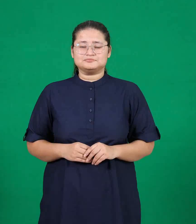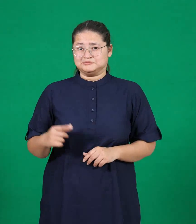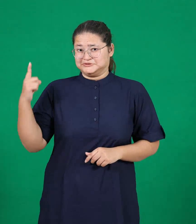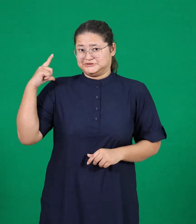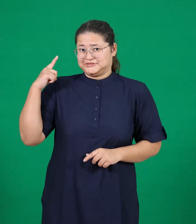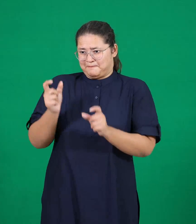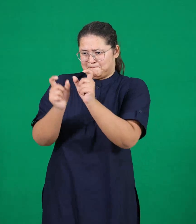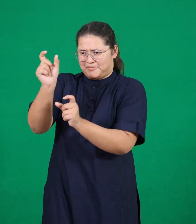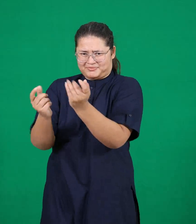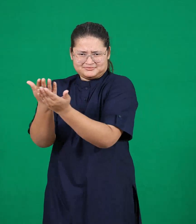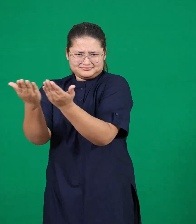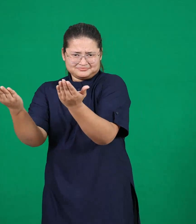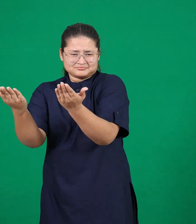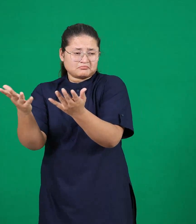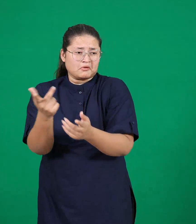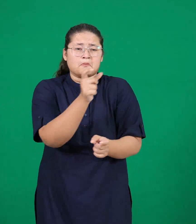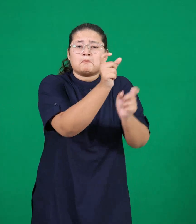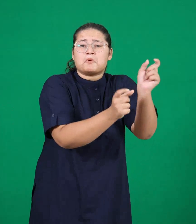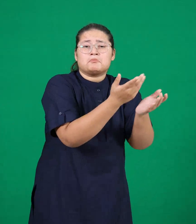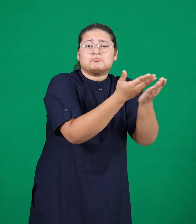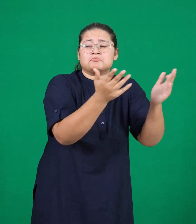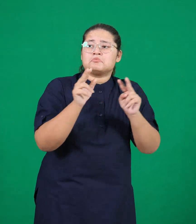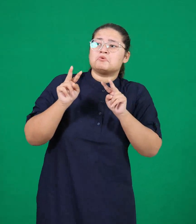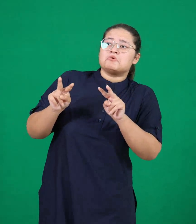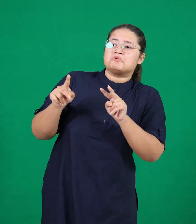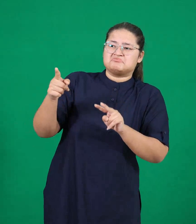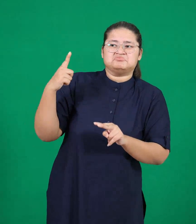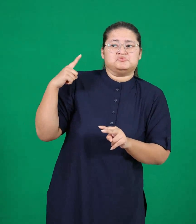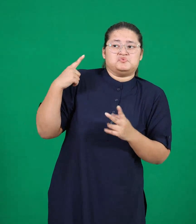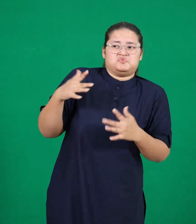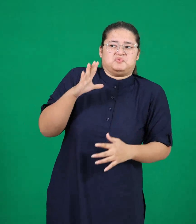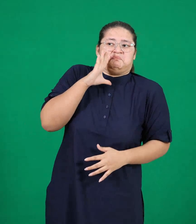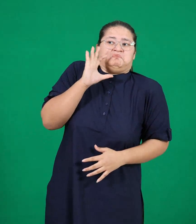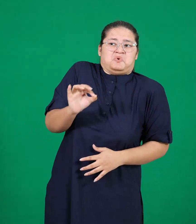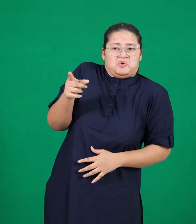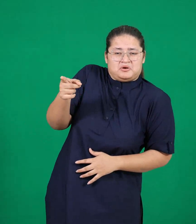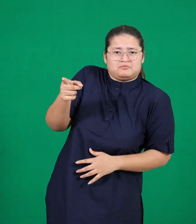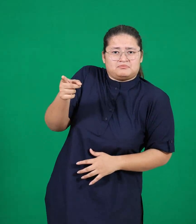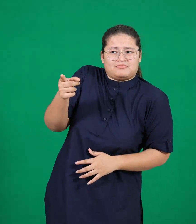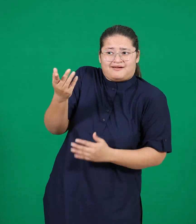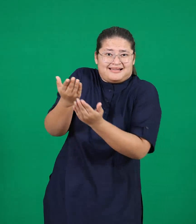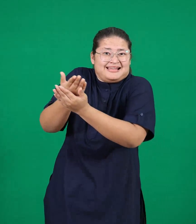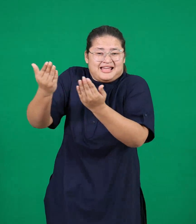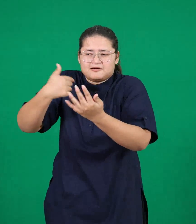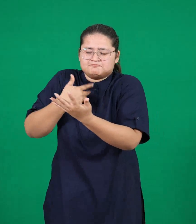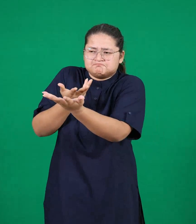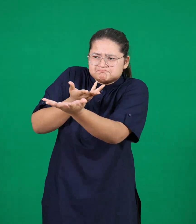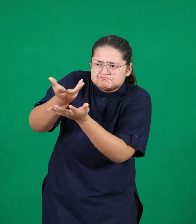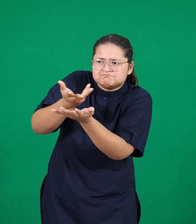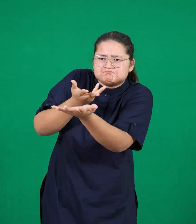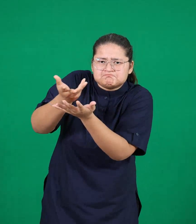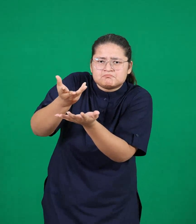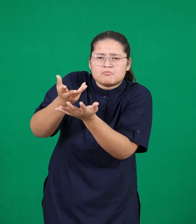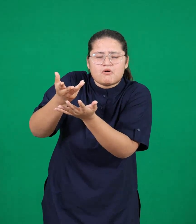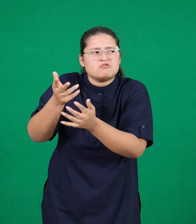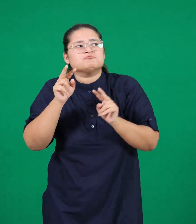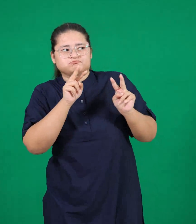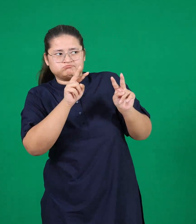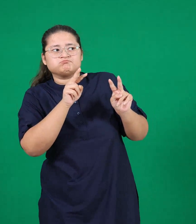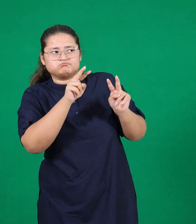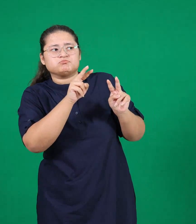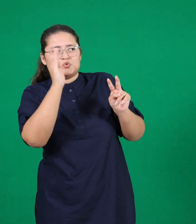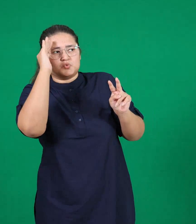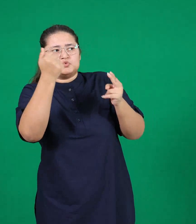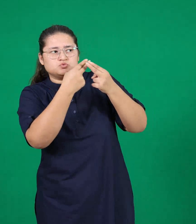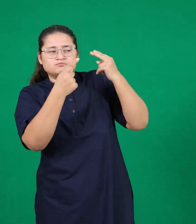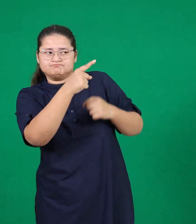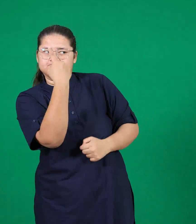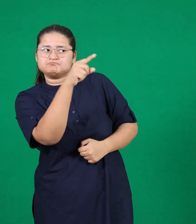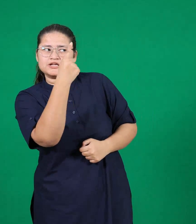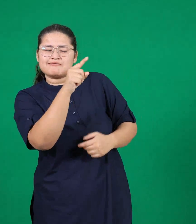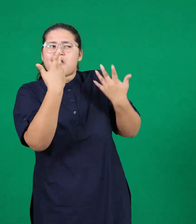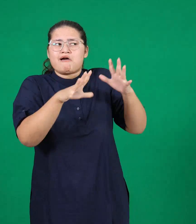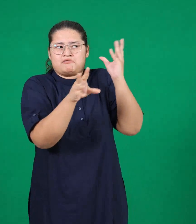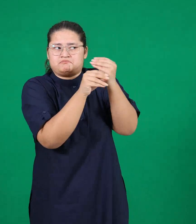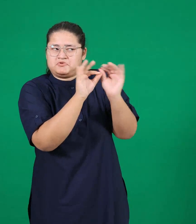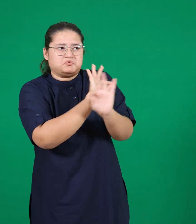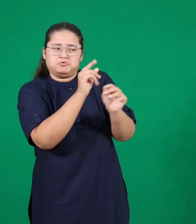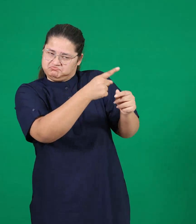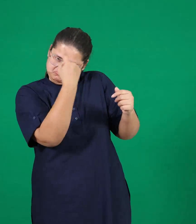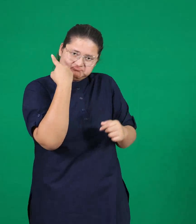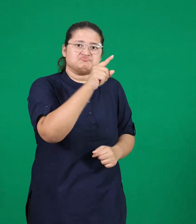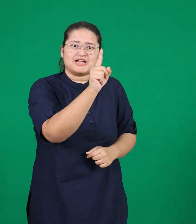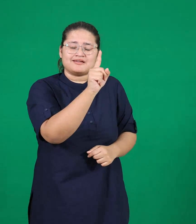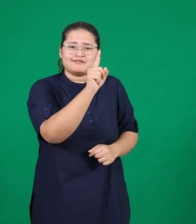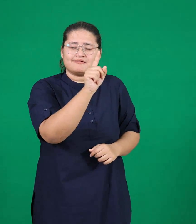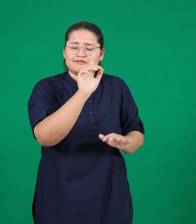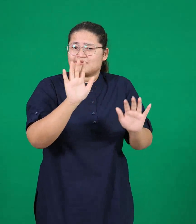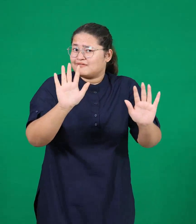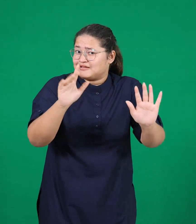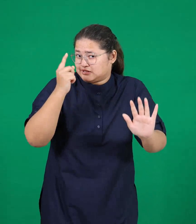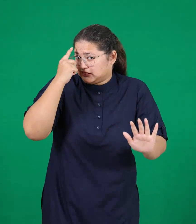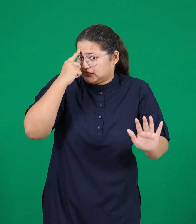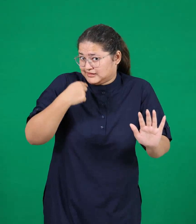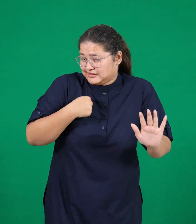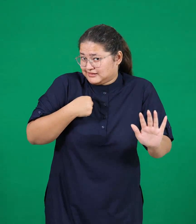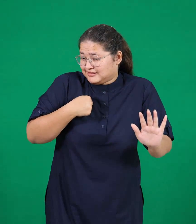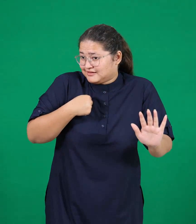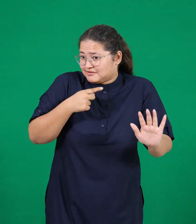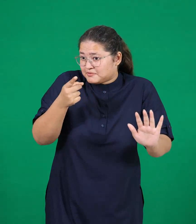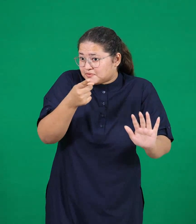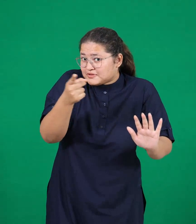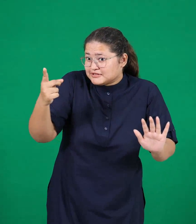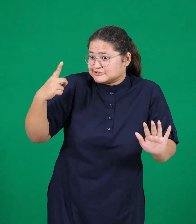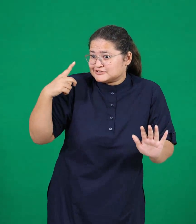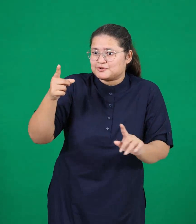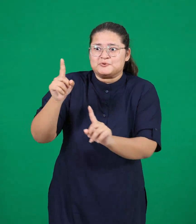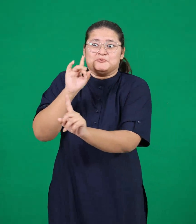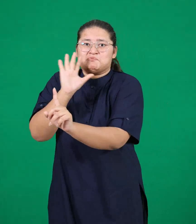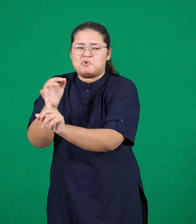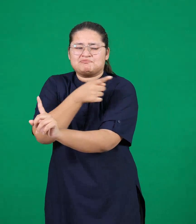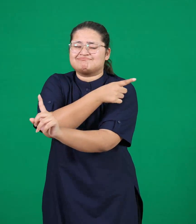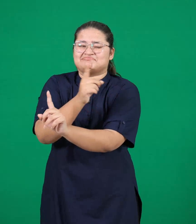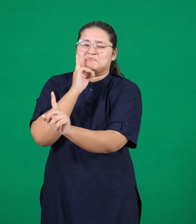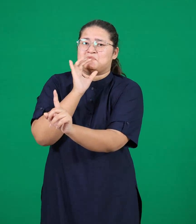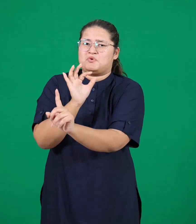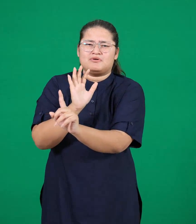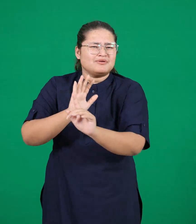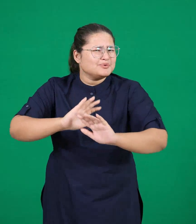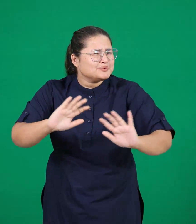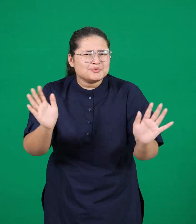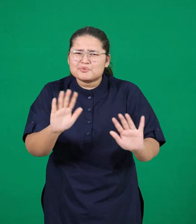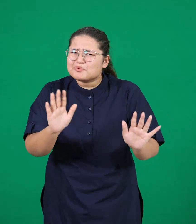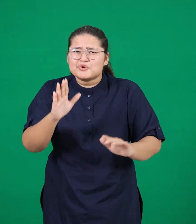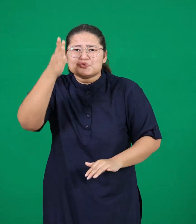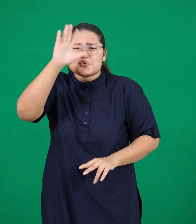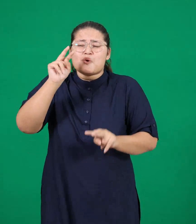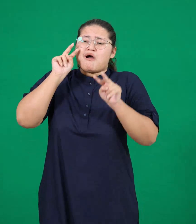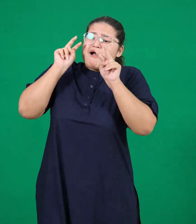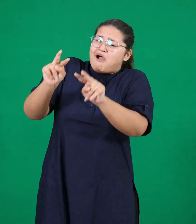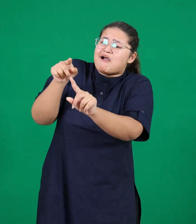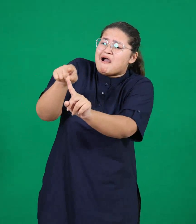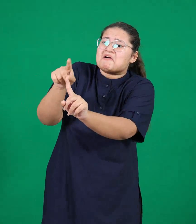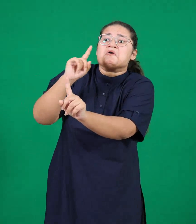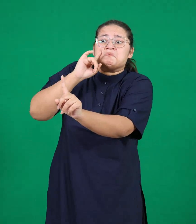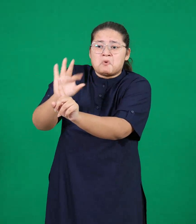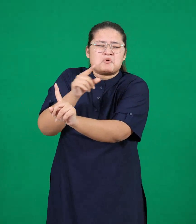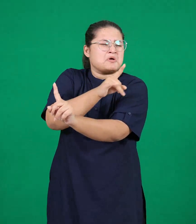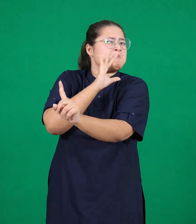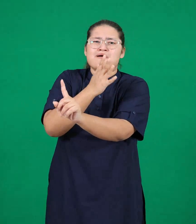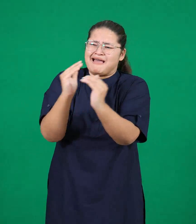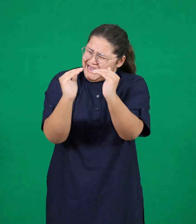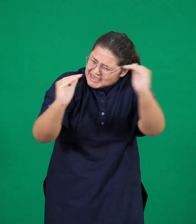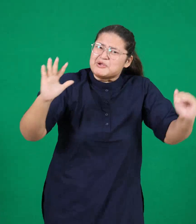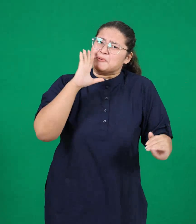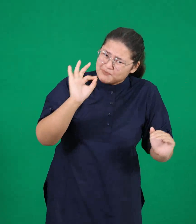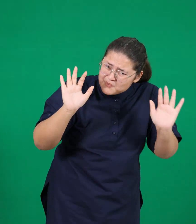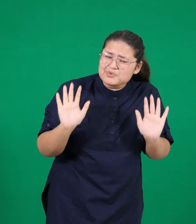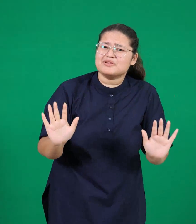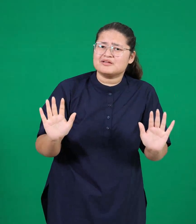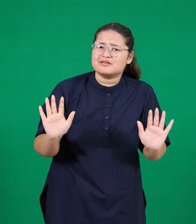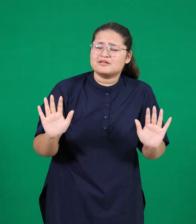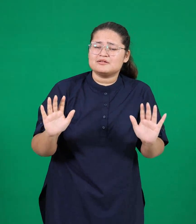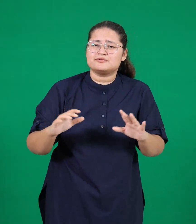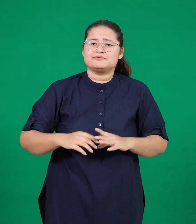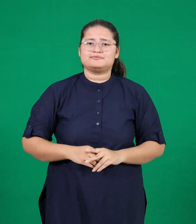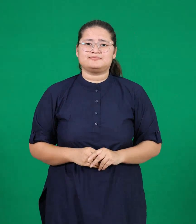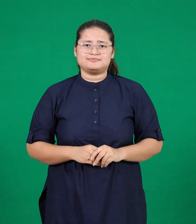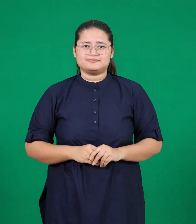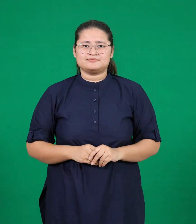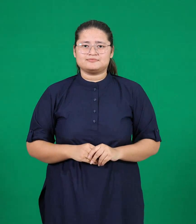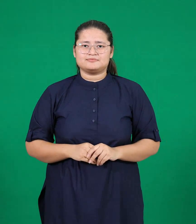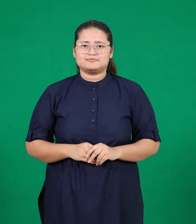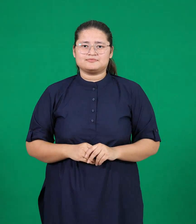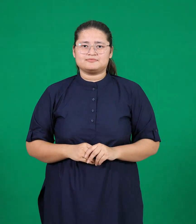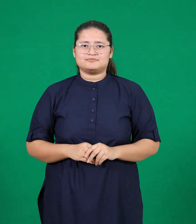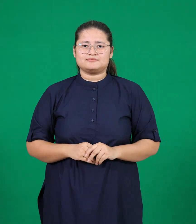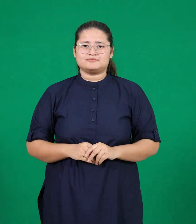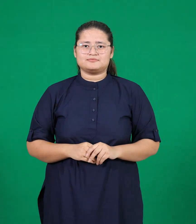But as for the highly esteemed- whatever they were makes no difference to me; God does not show favoritism - those leaders added nothing to me.